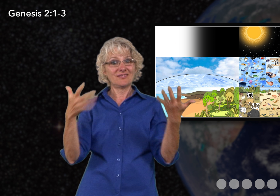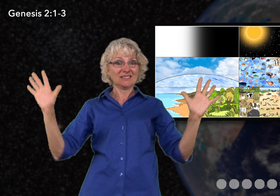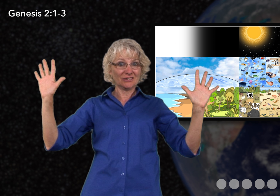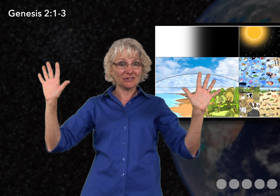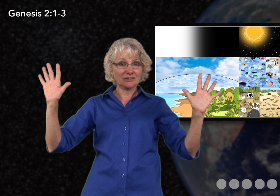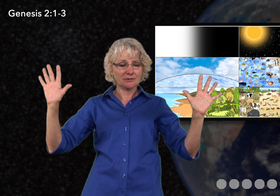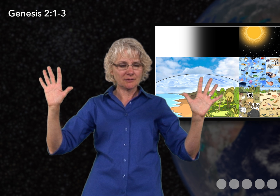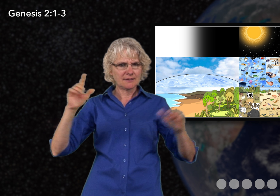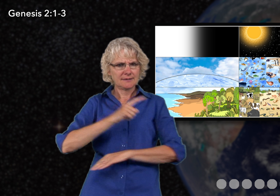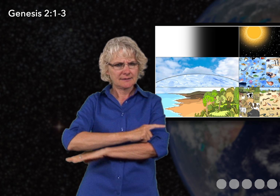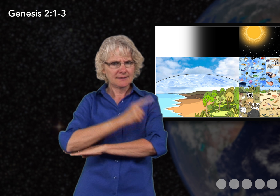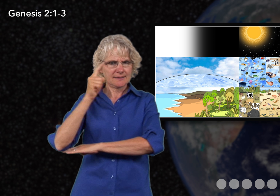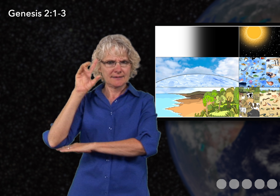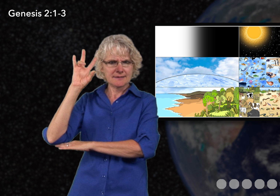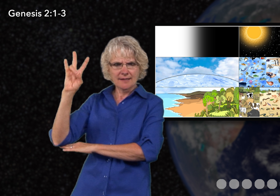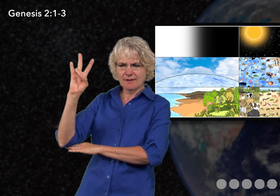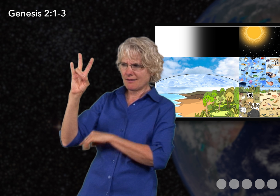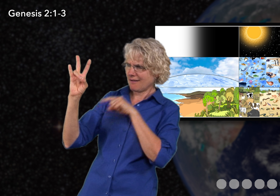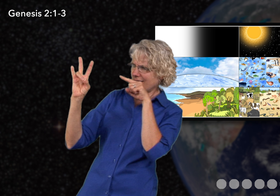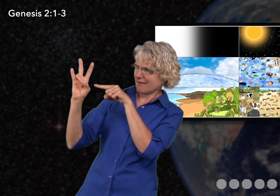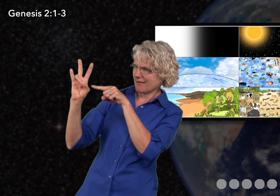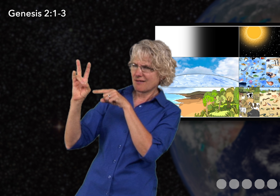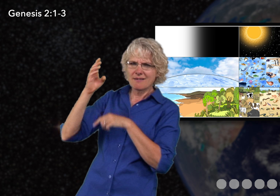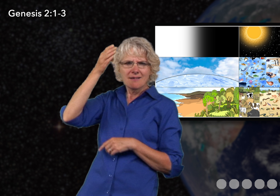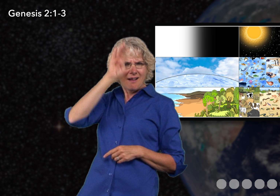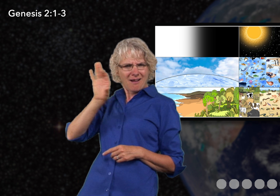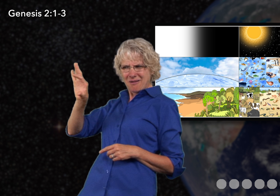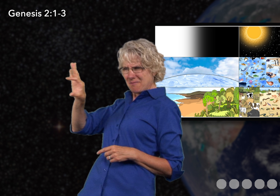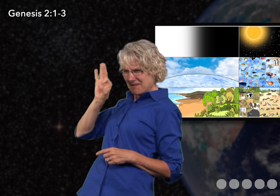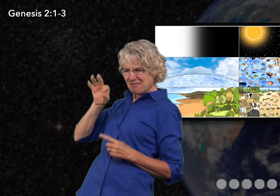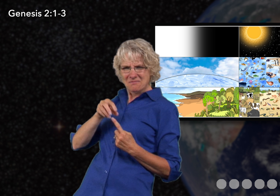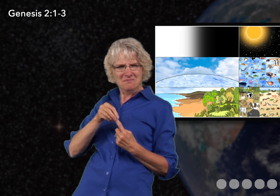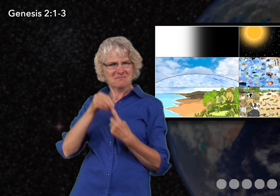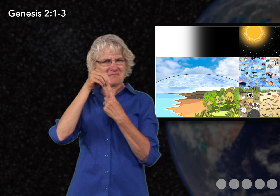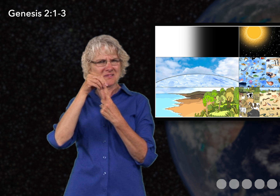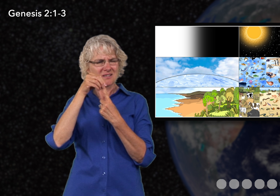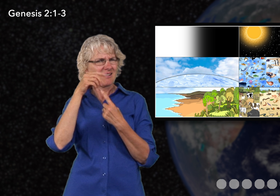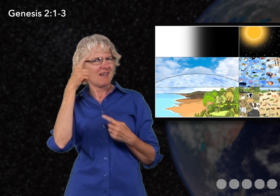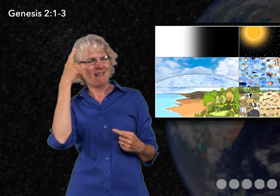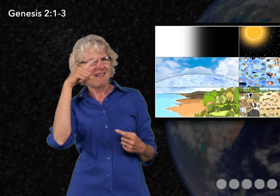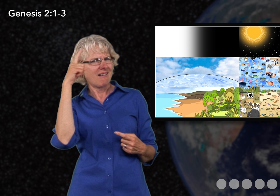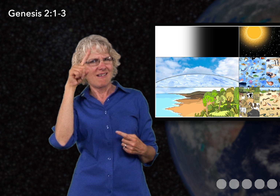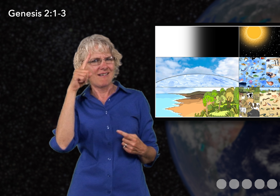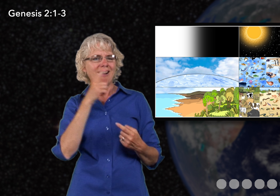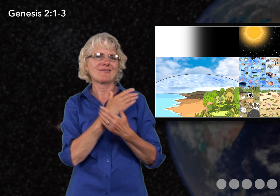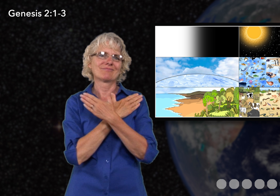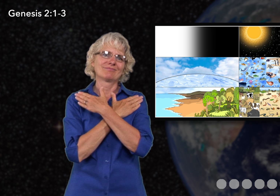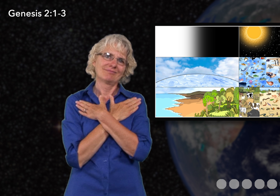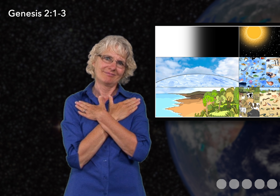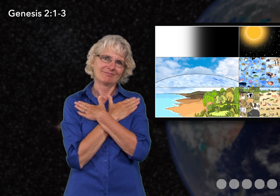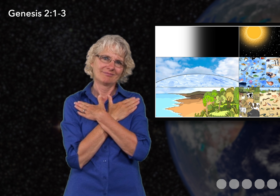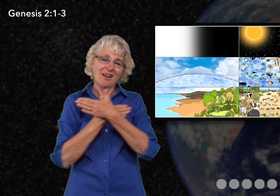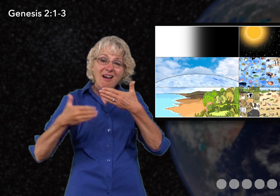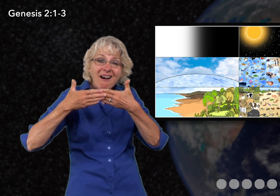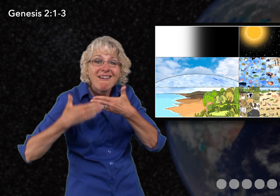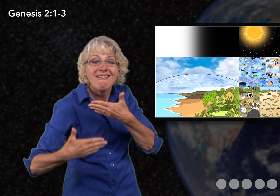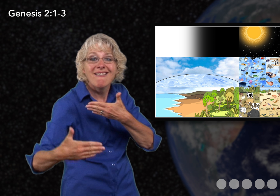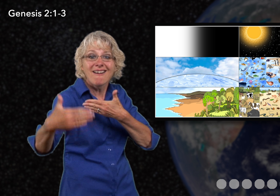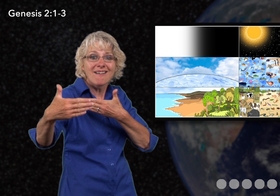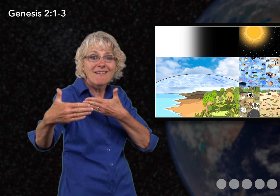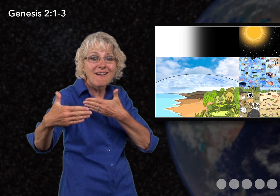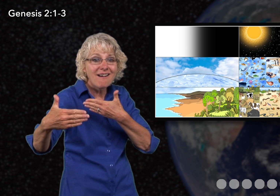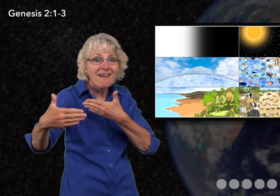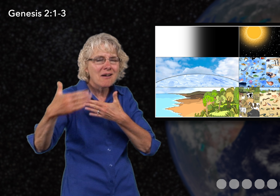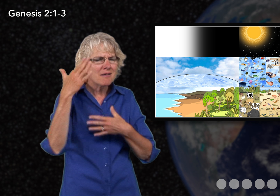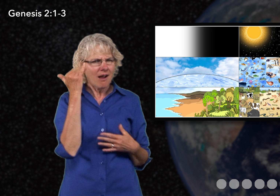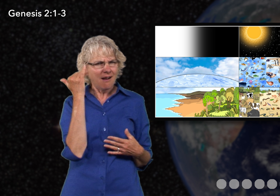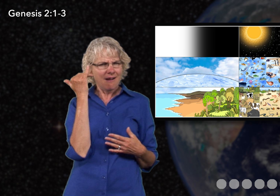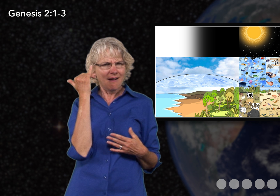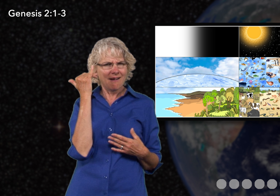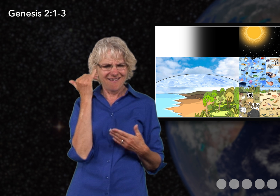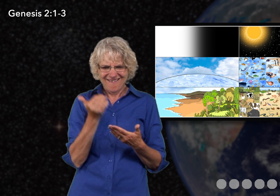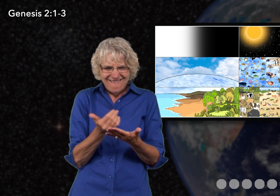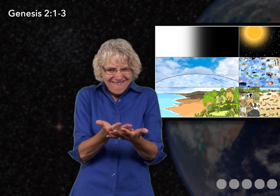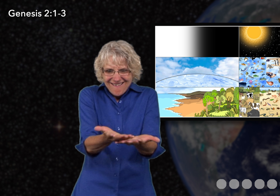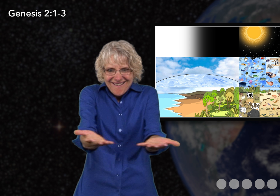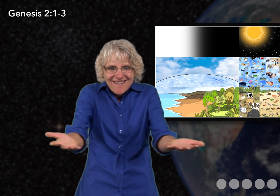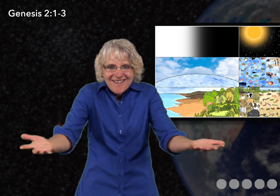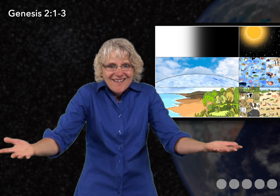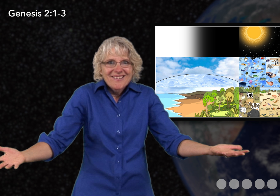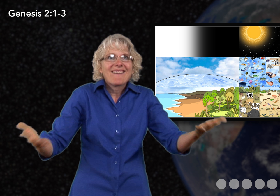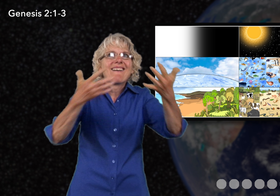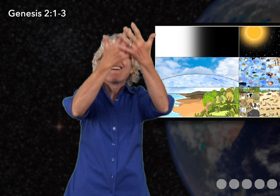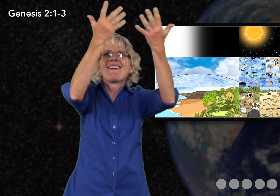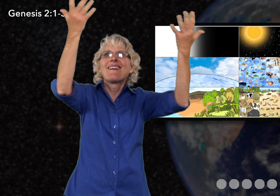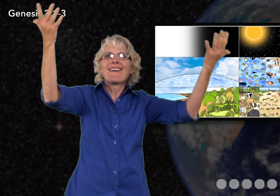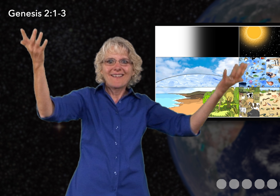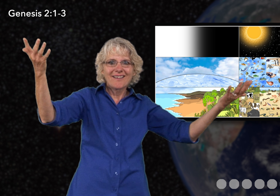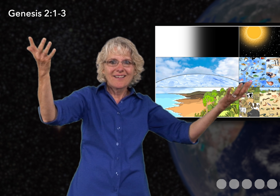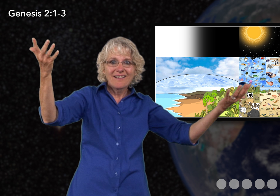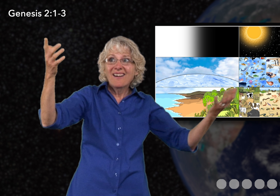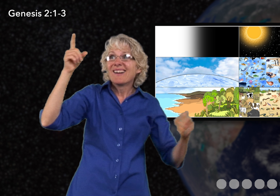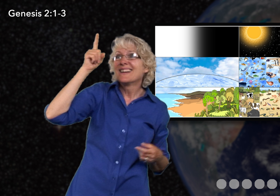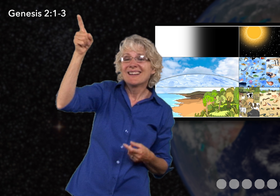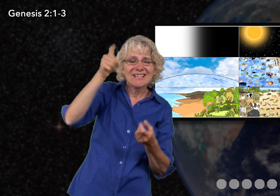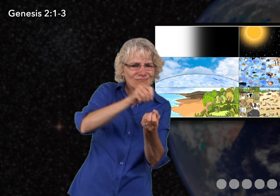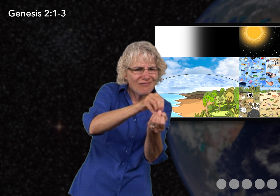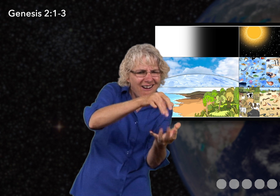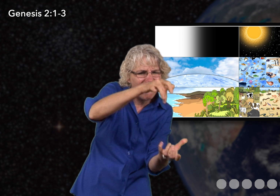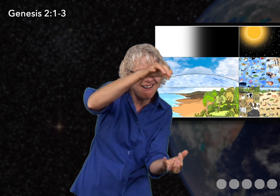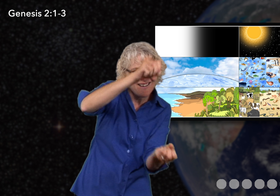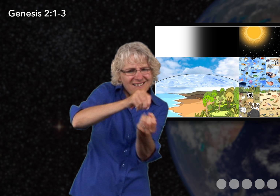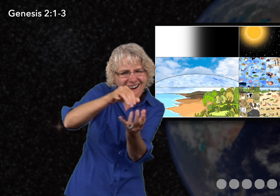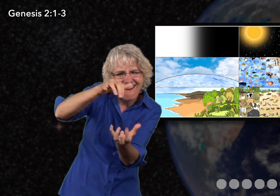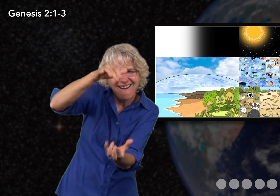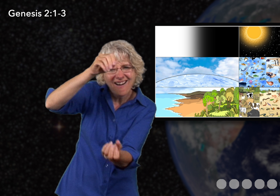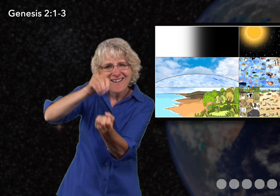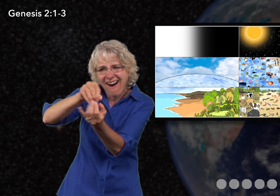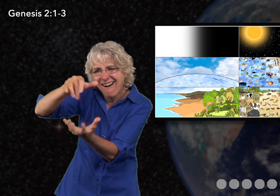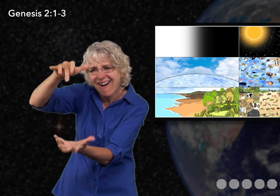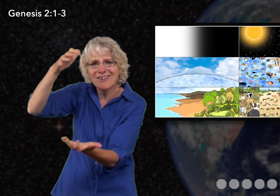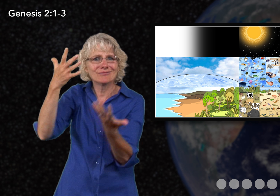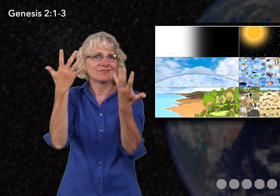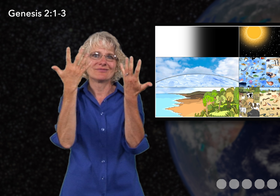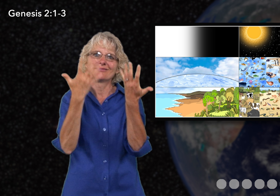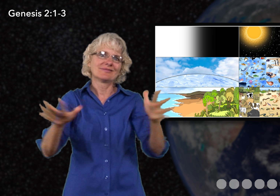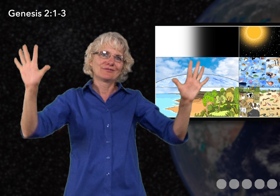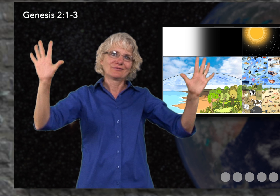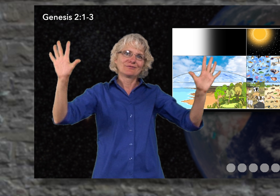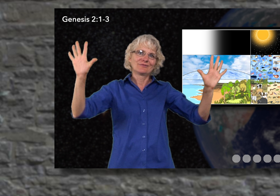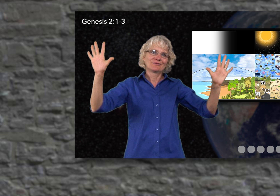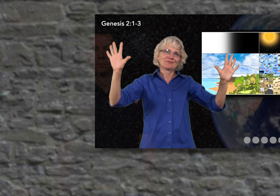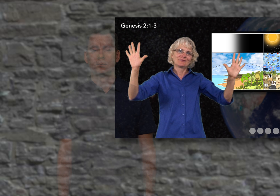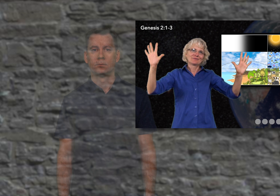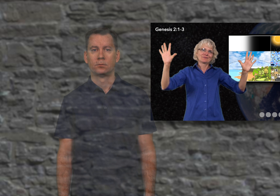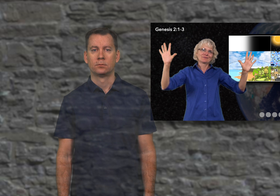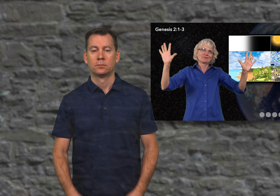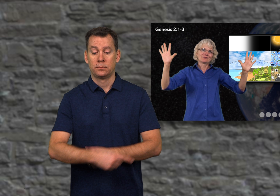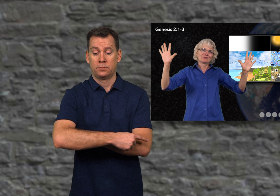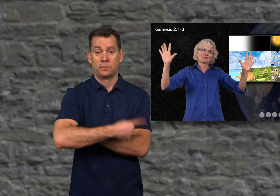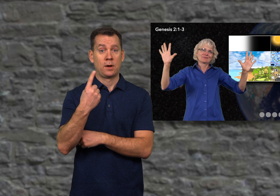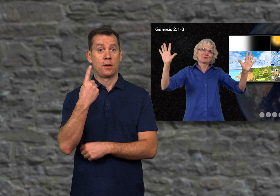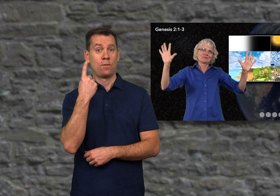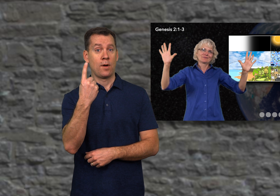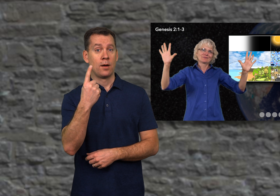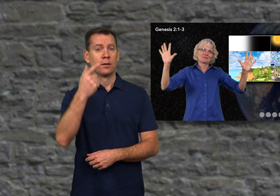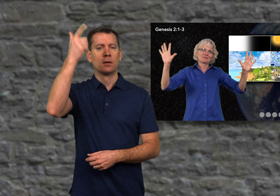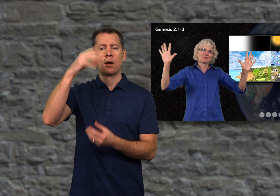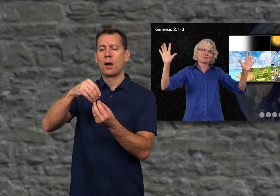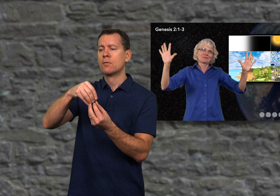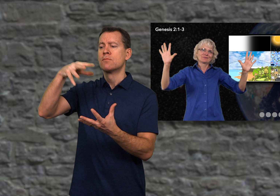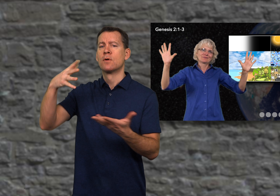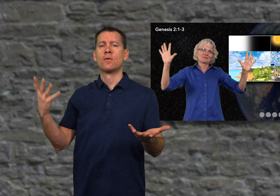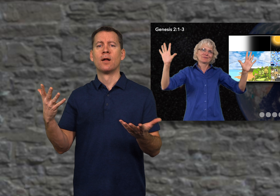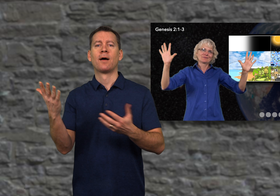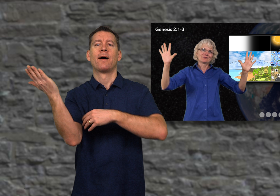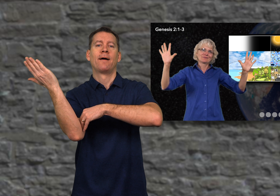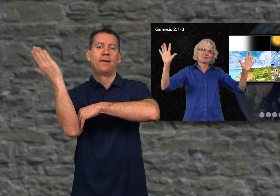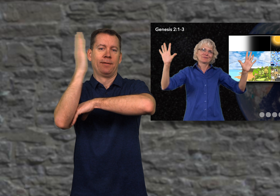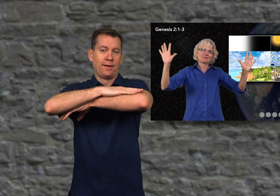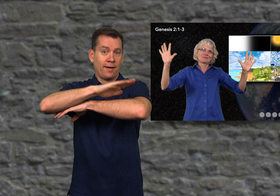Then God blessed the seventh day and sanctified it, because on that day He rested from all the work of creation that He had accomplished.